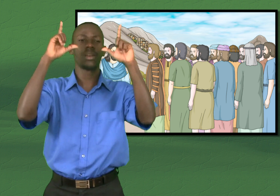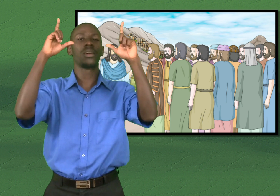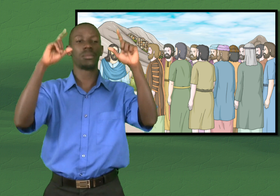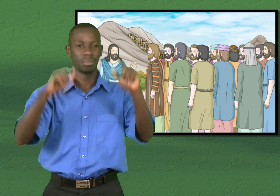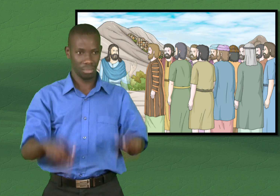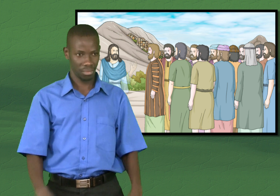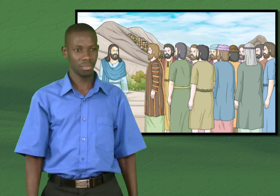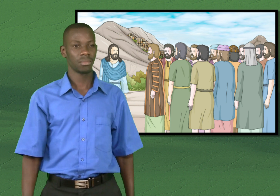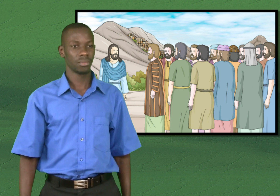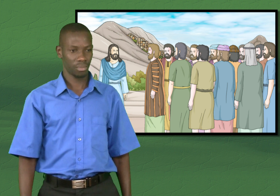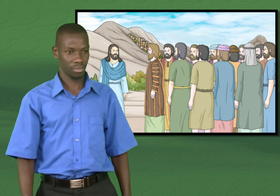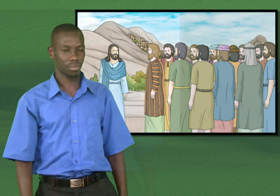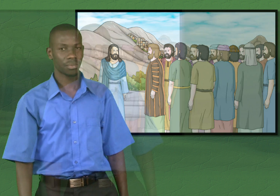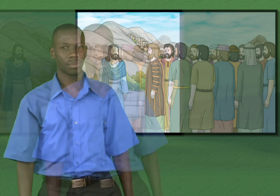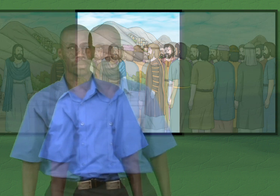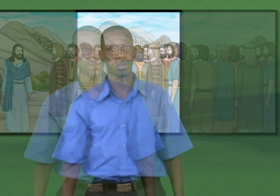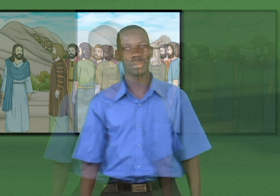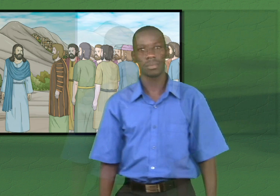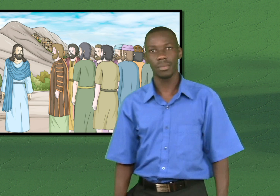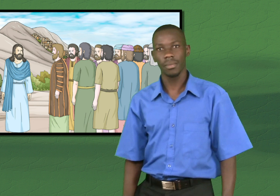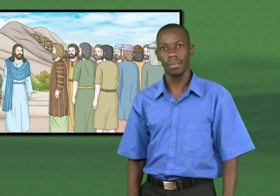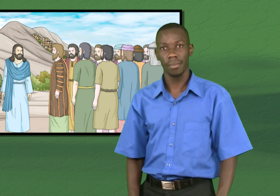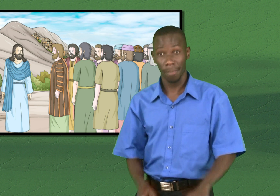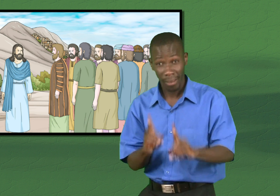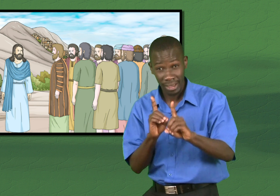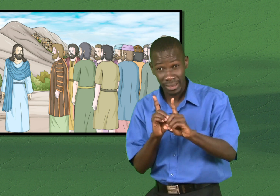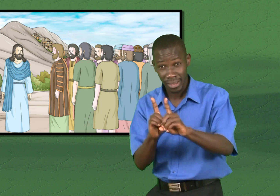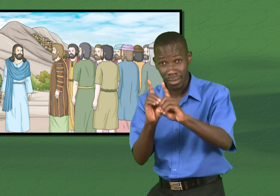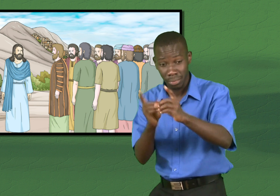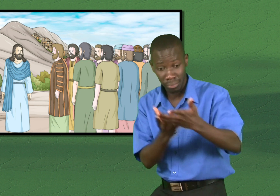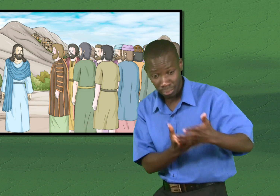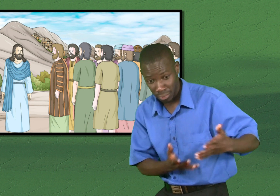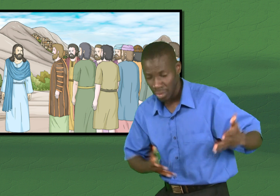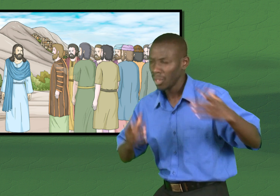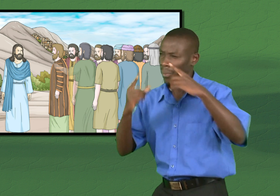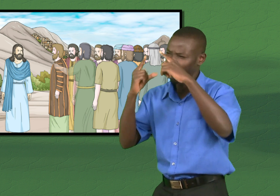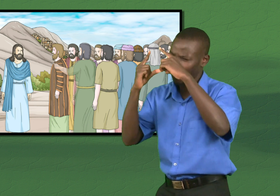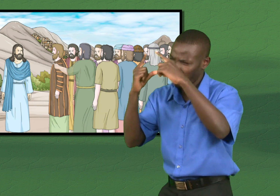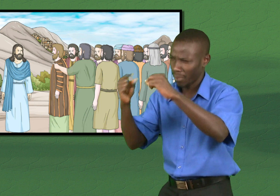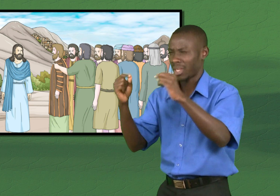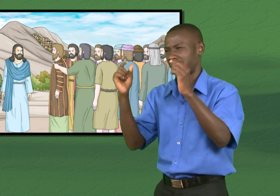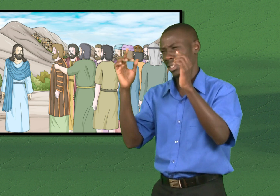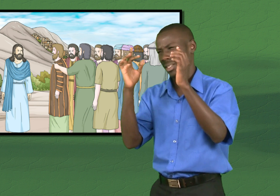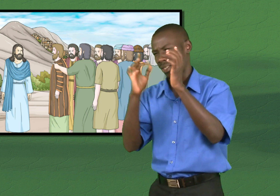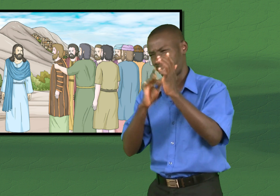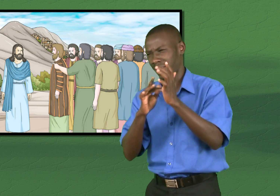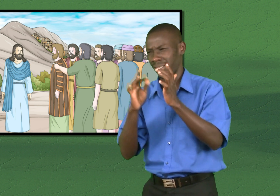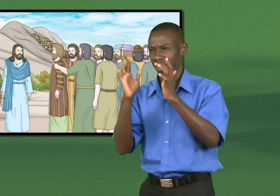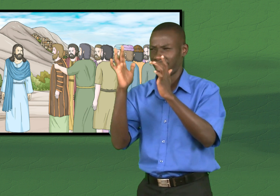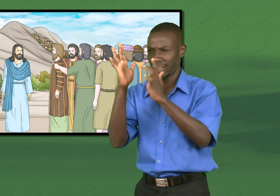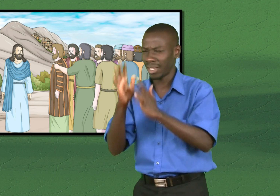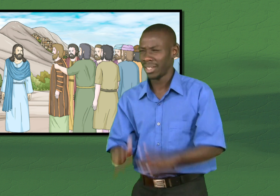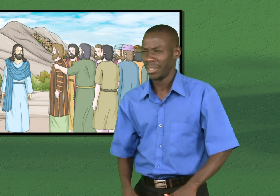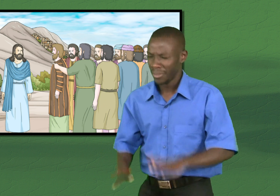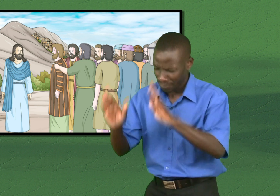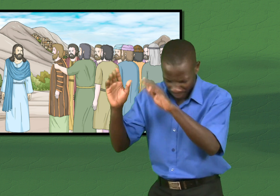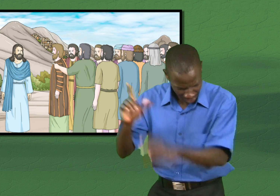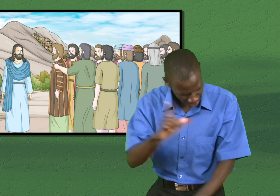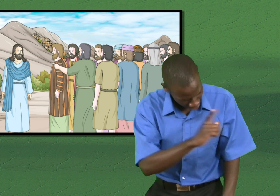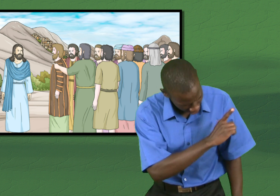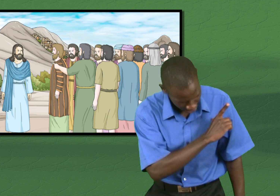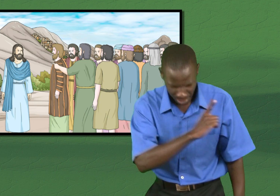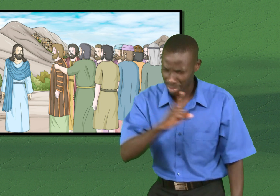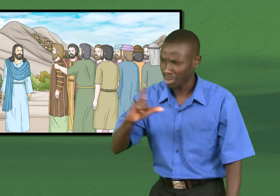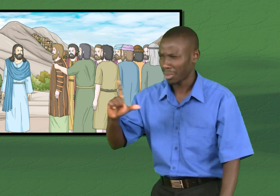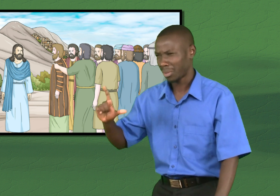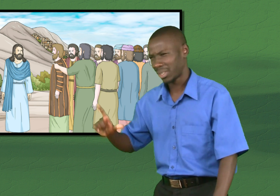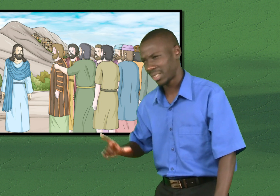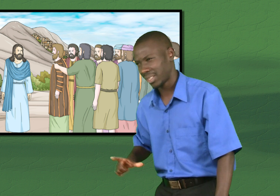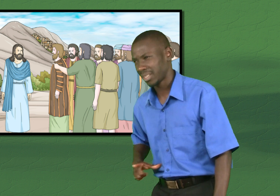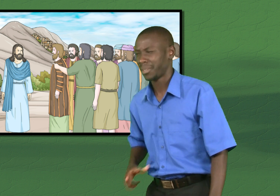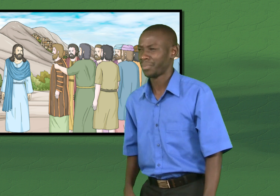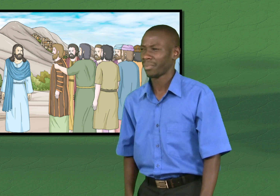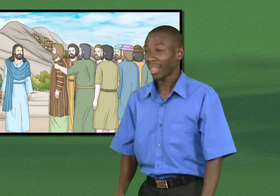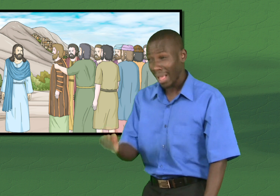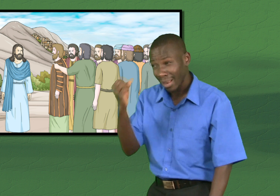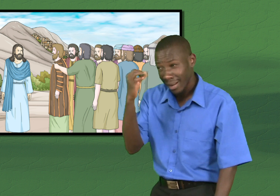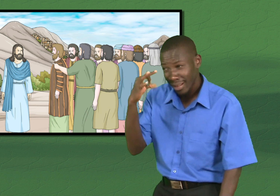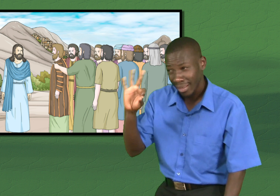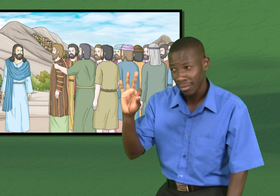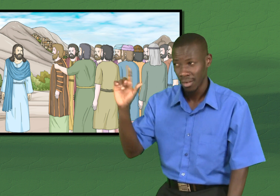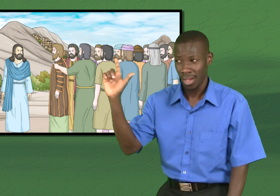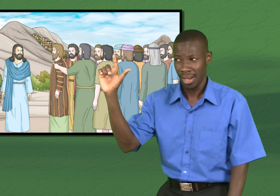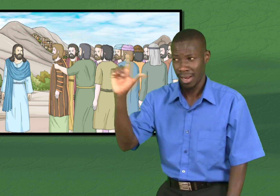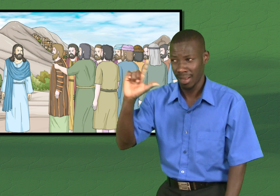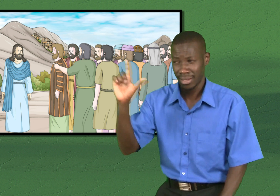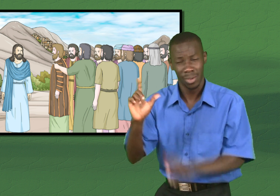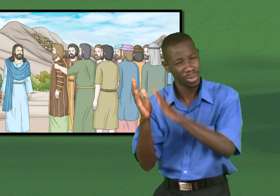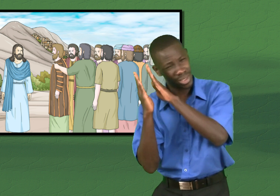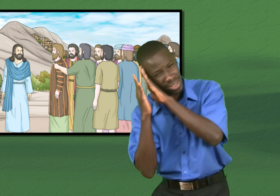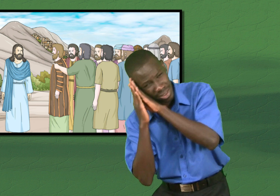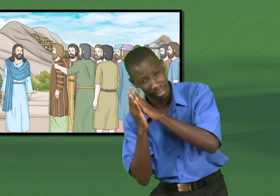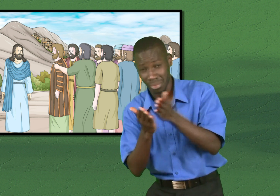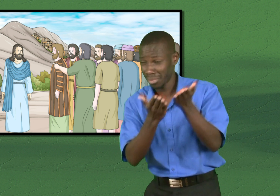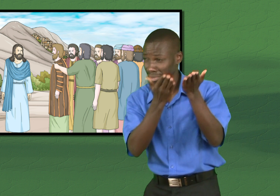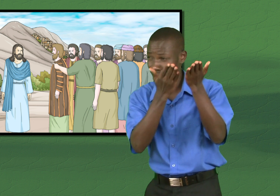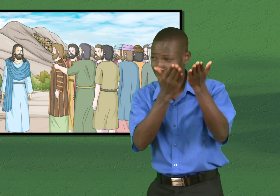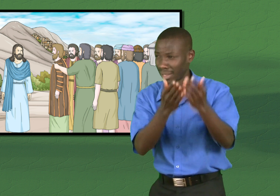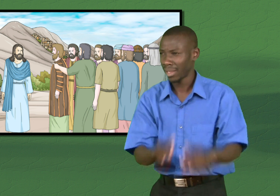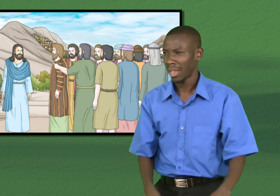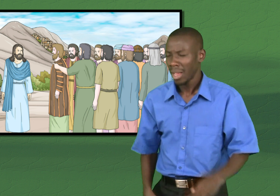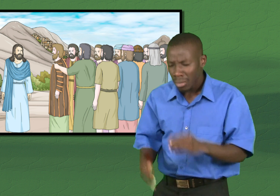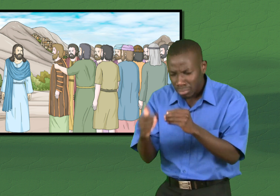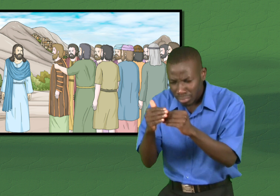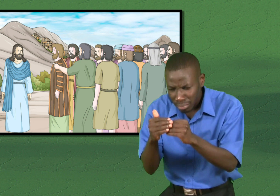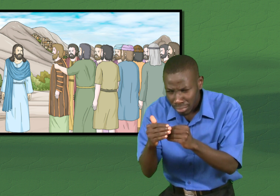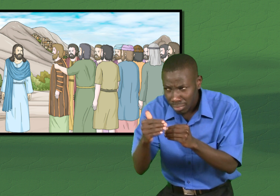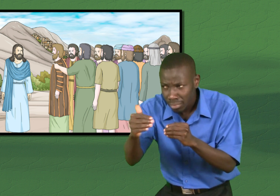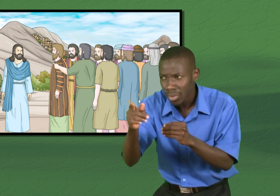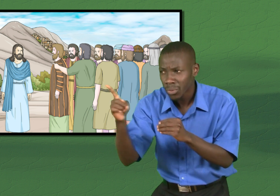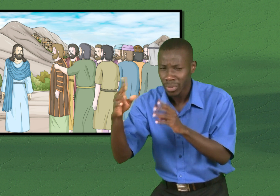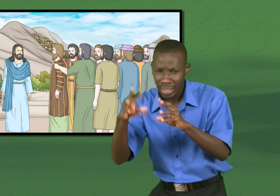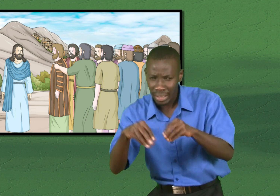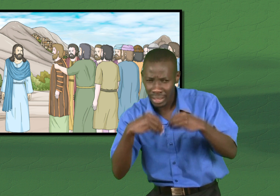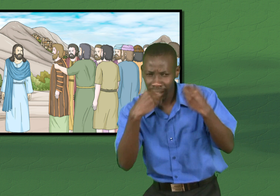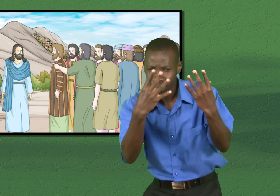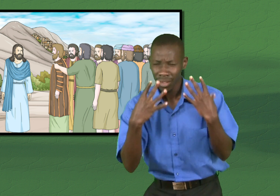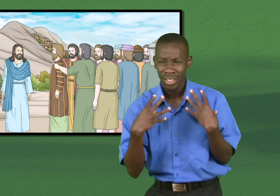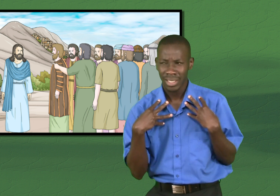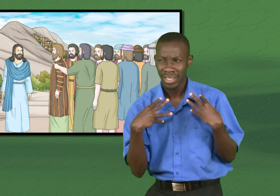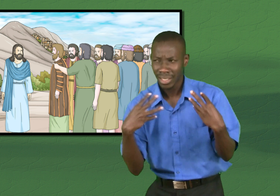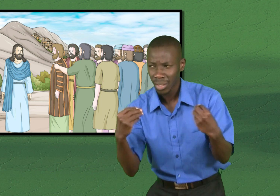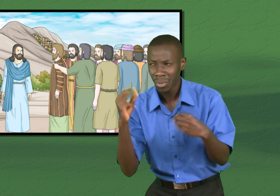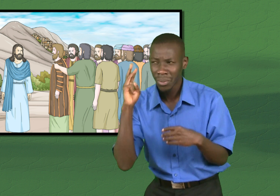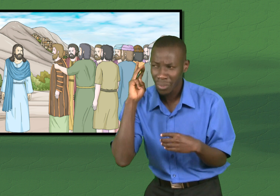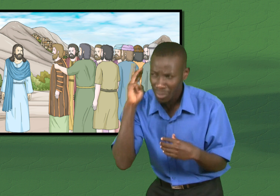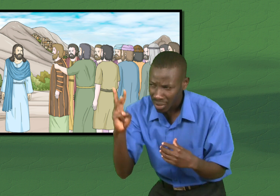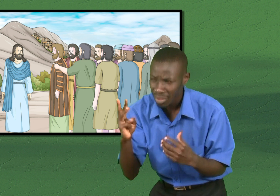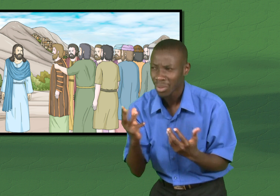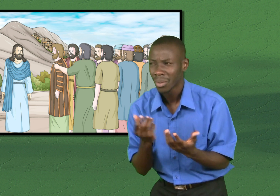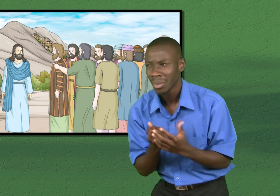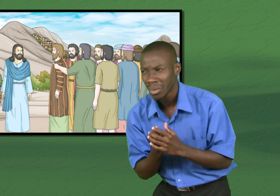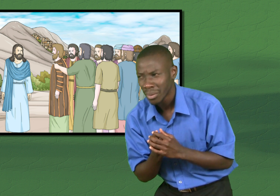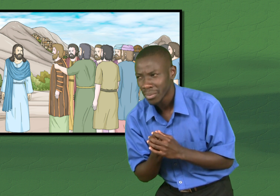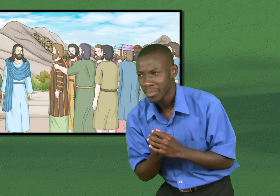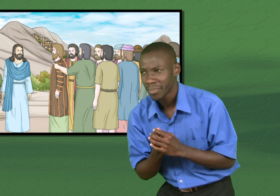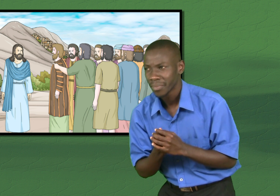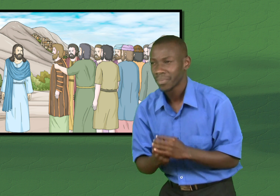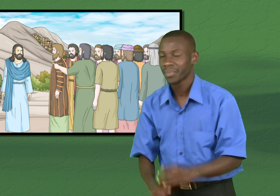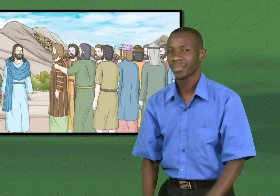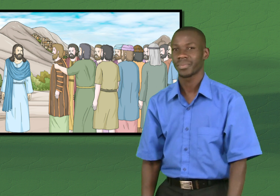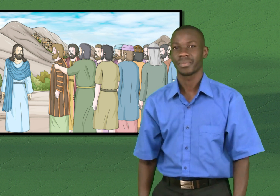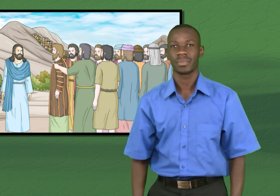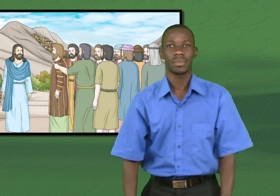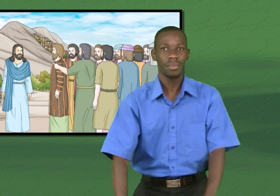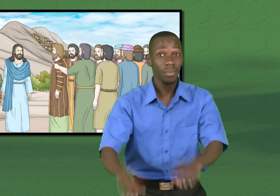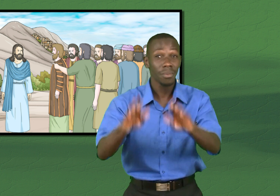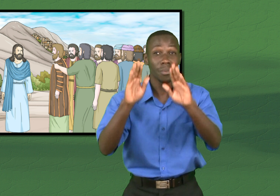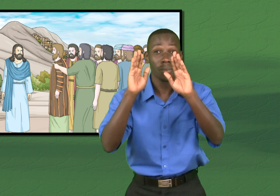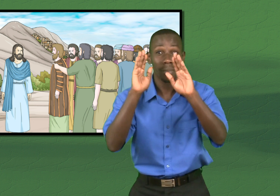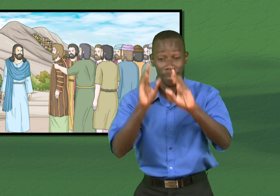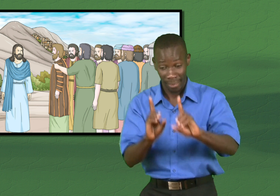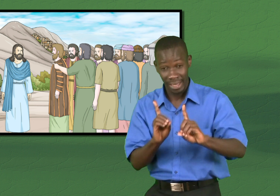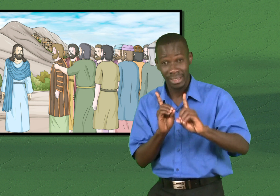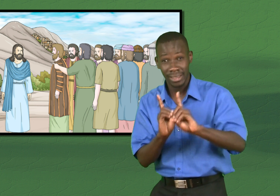His disciples replied, “Lord, if he is sleeping, he will get better.”